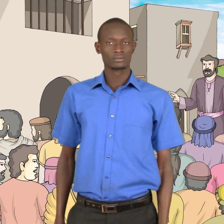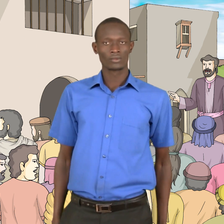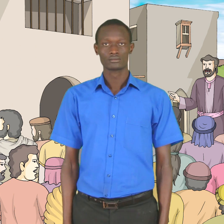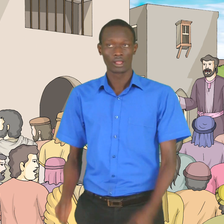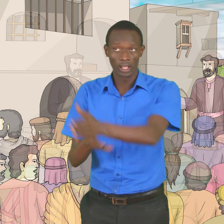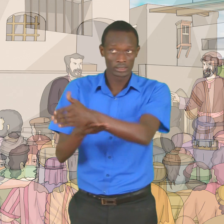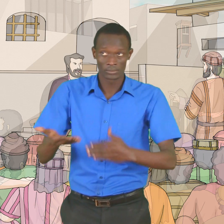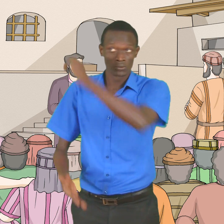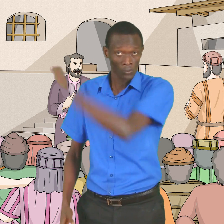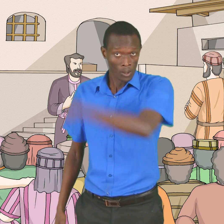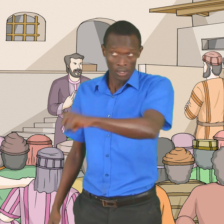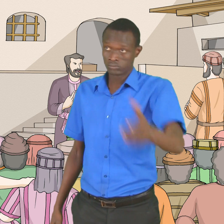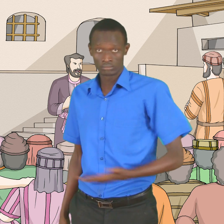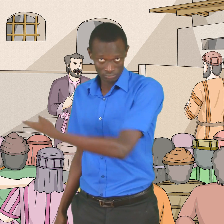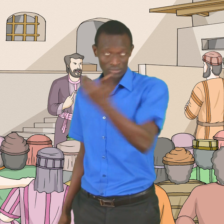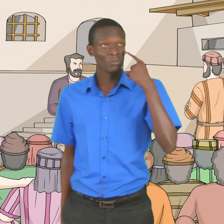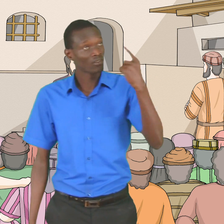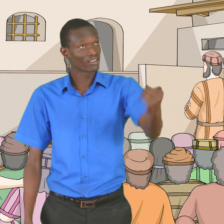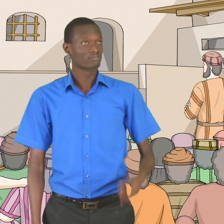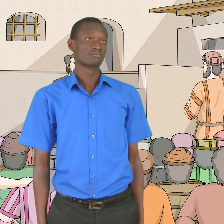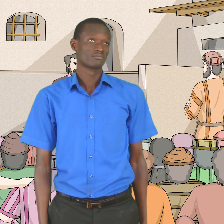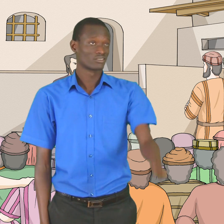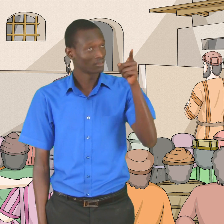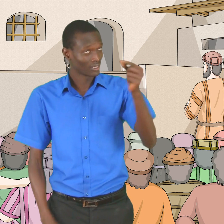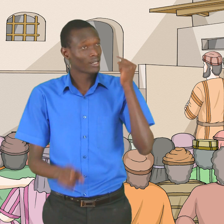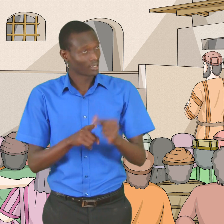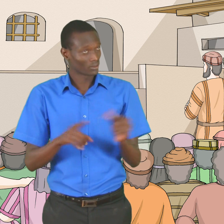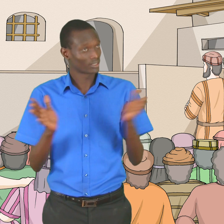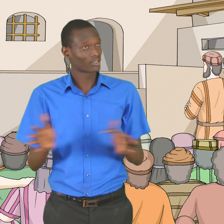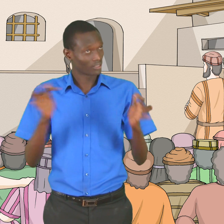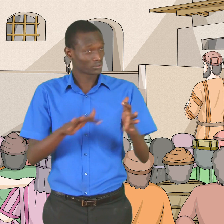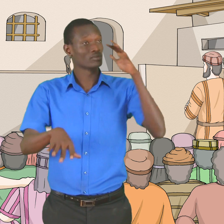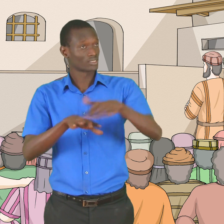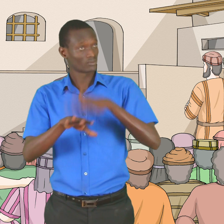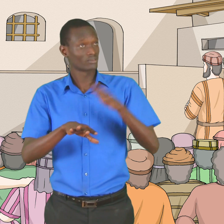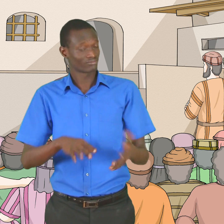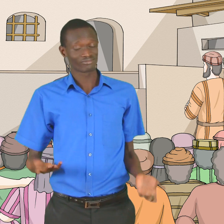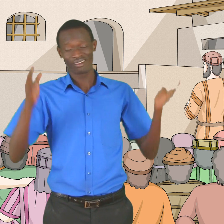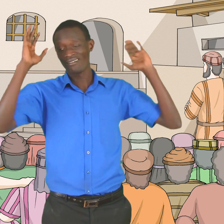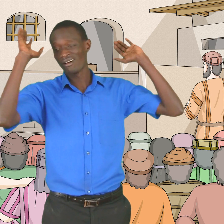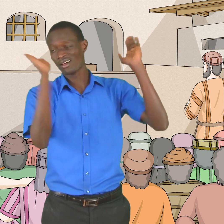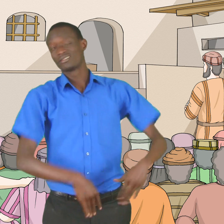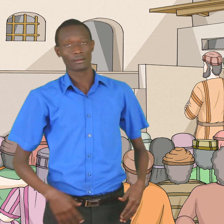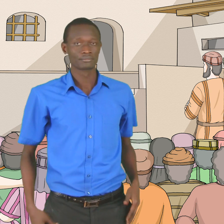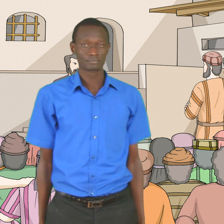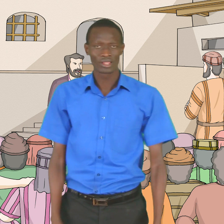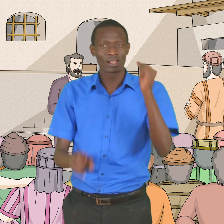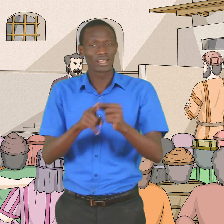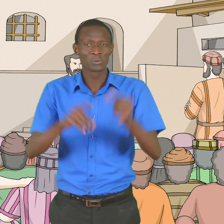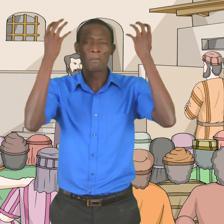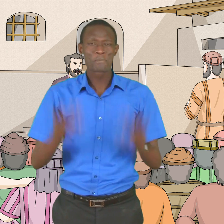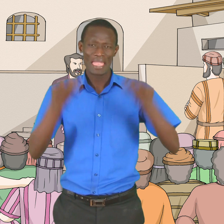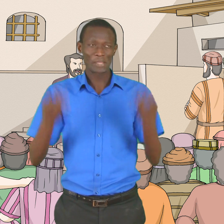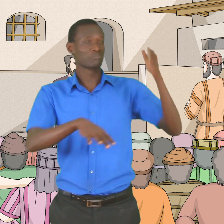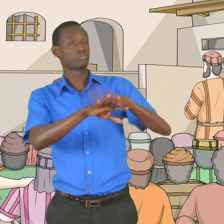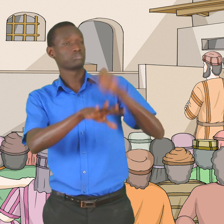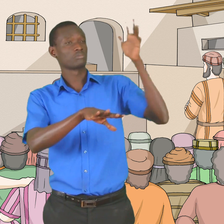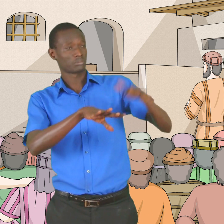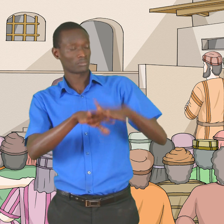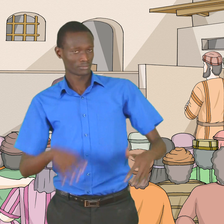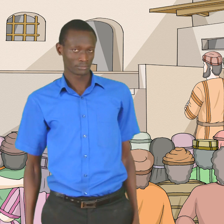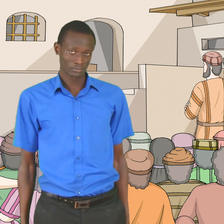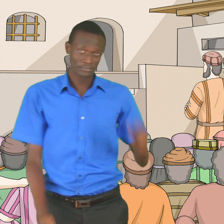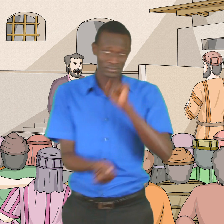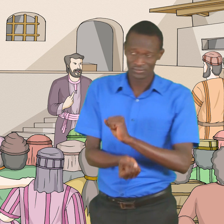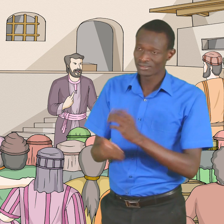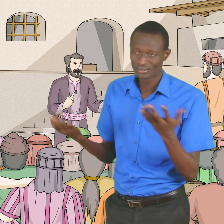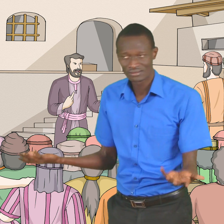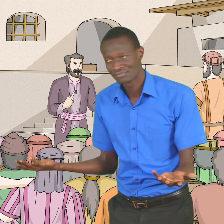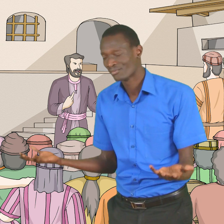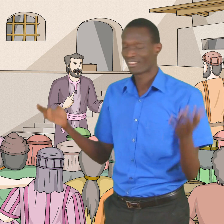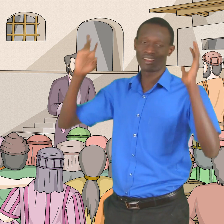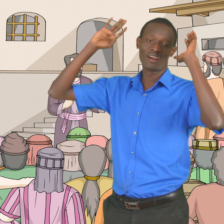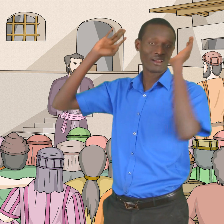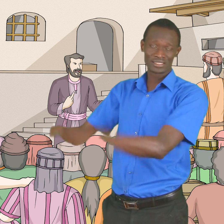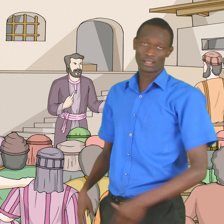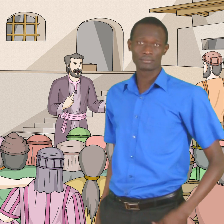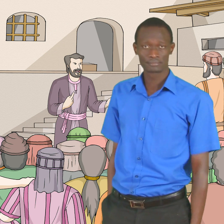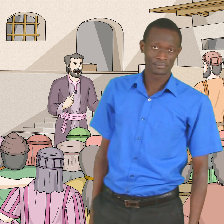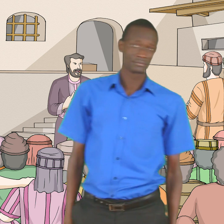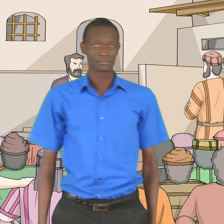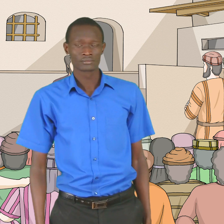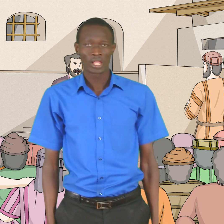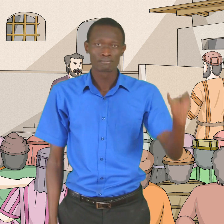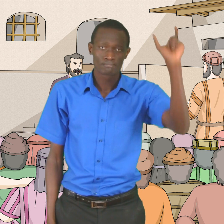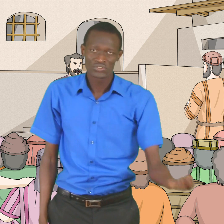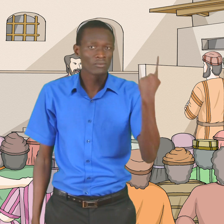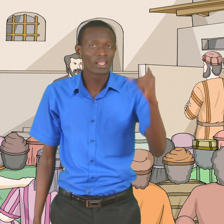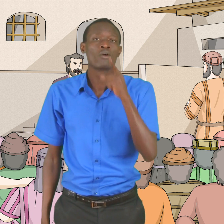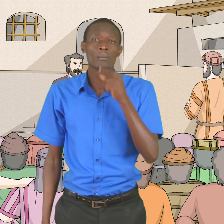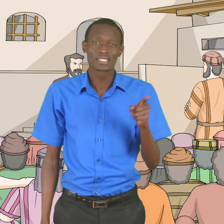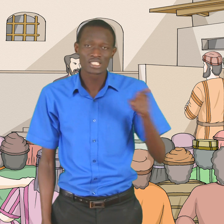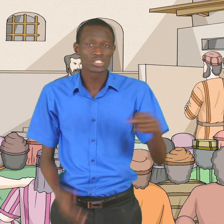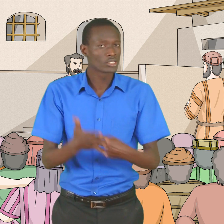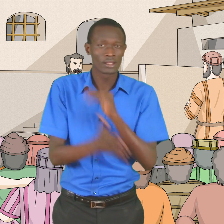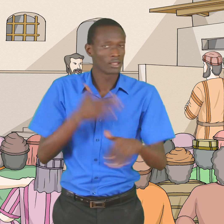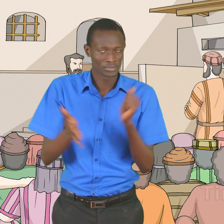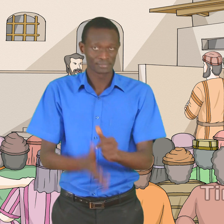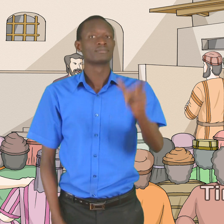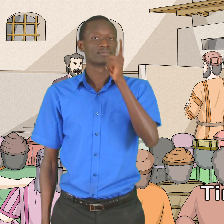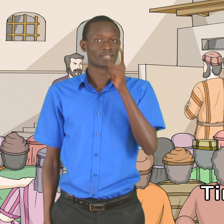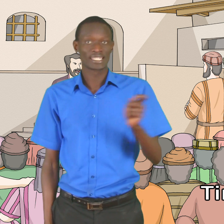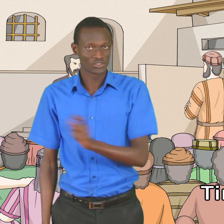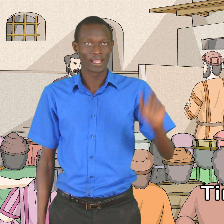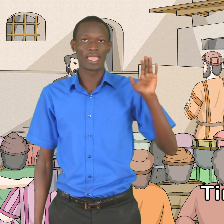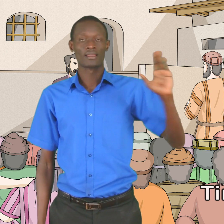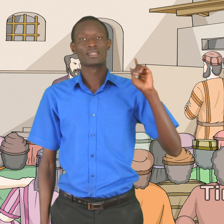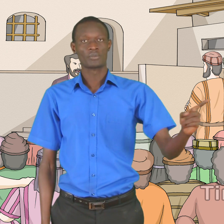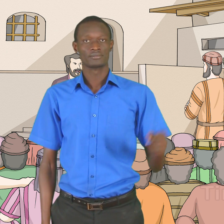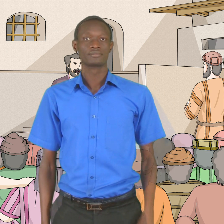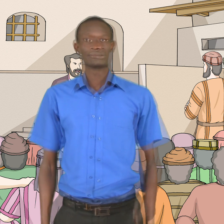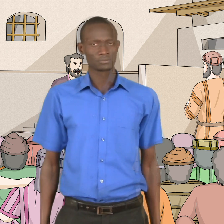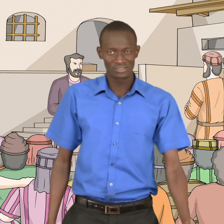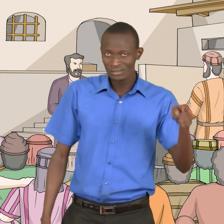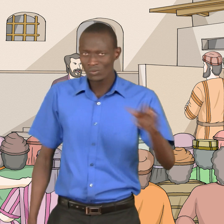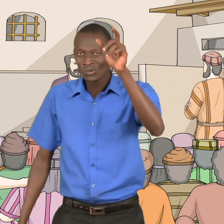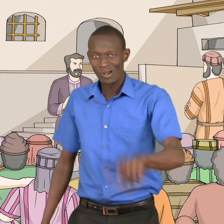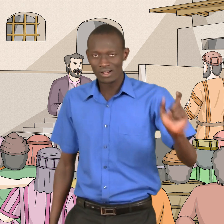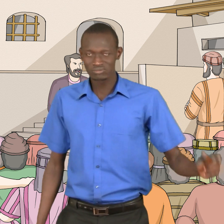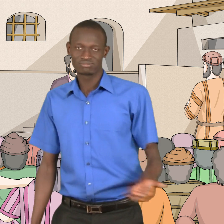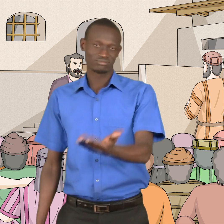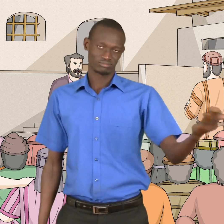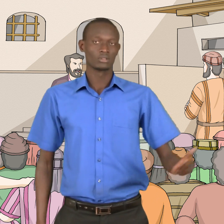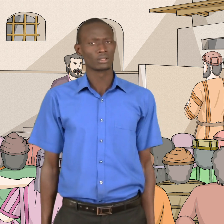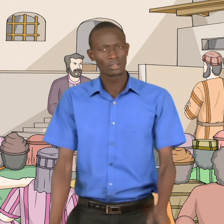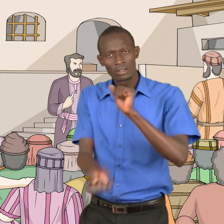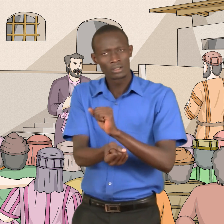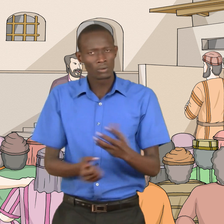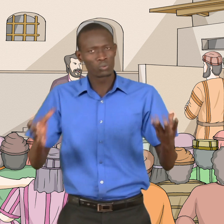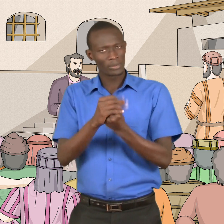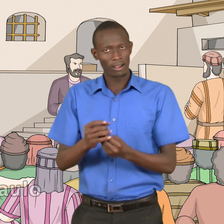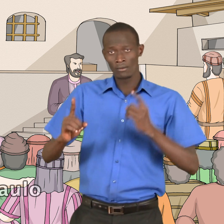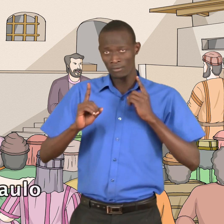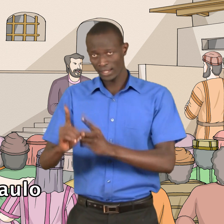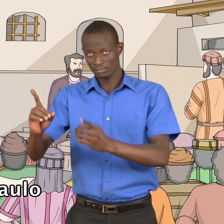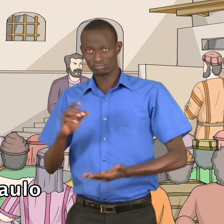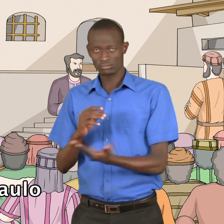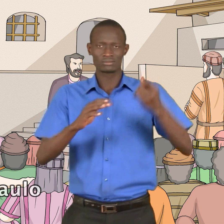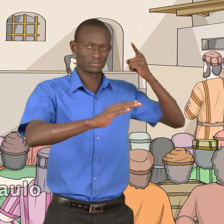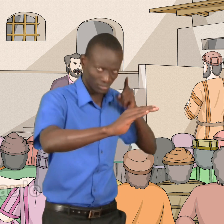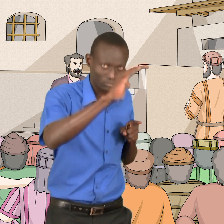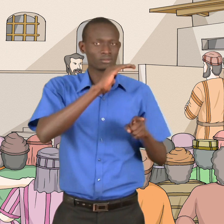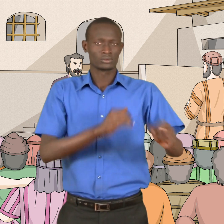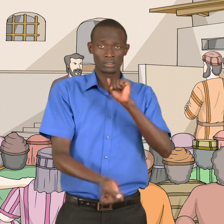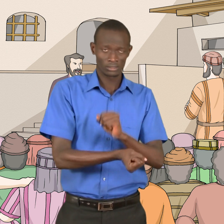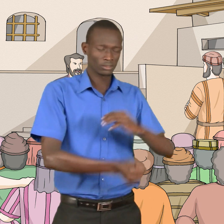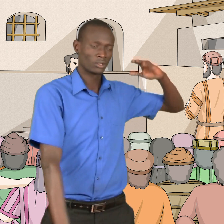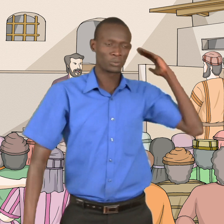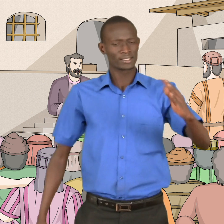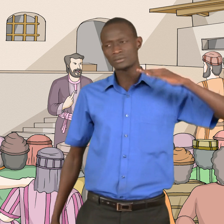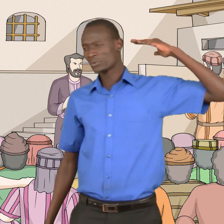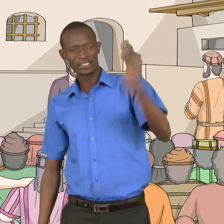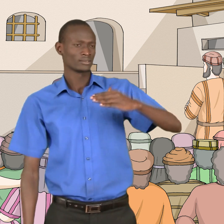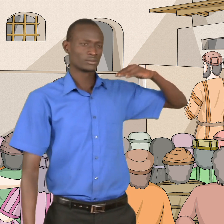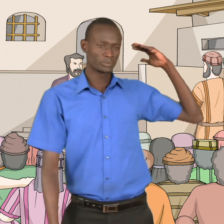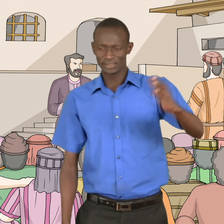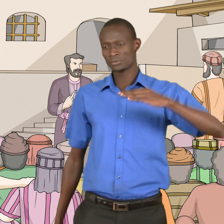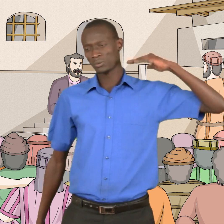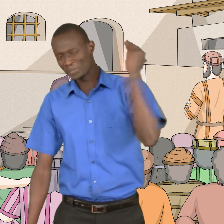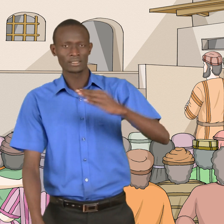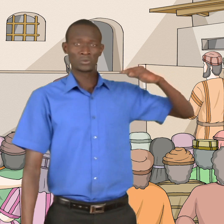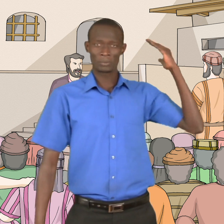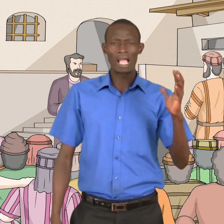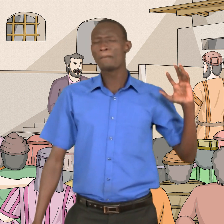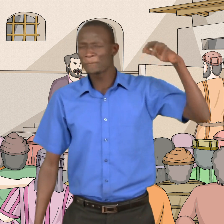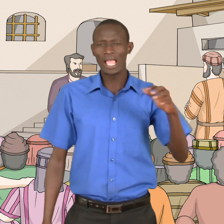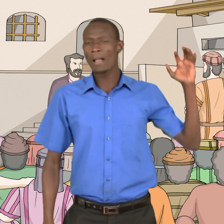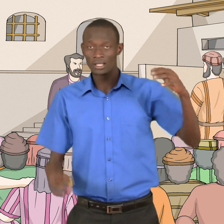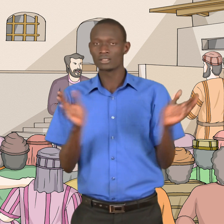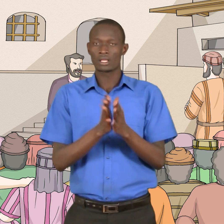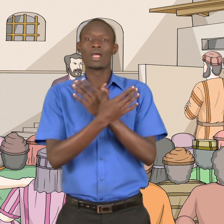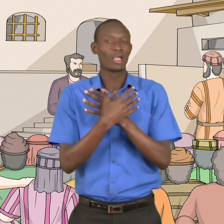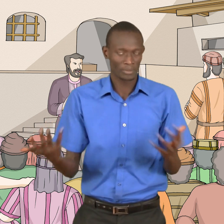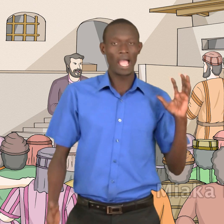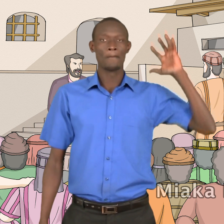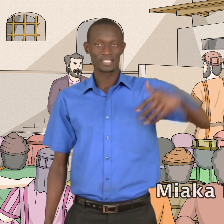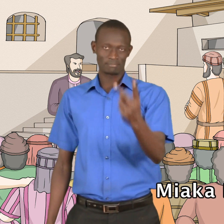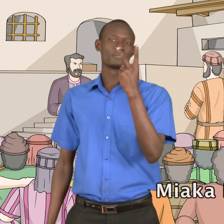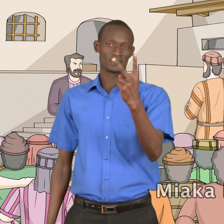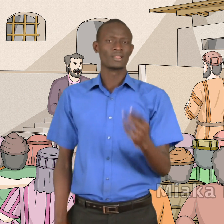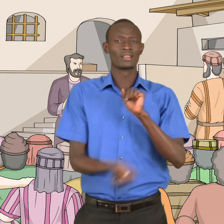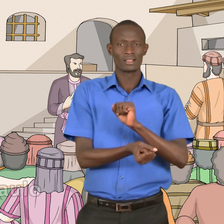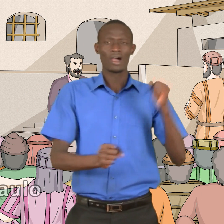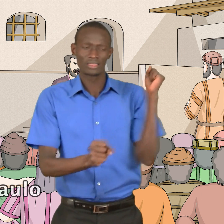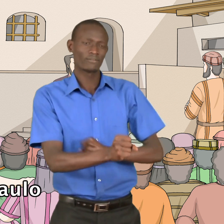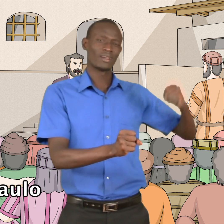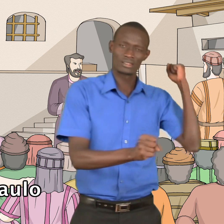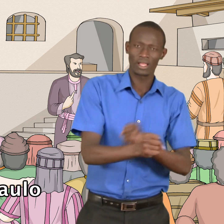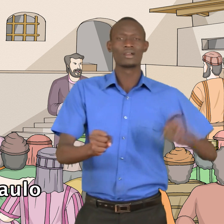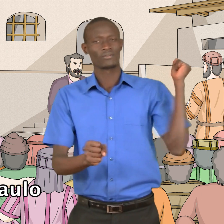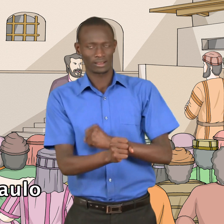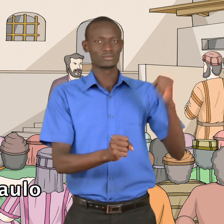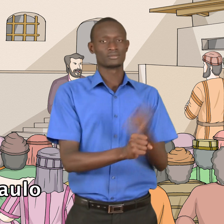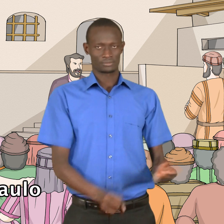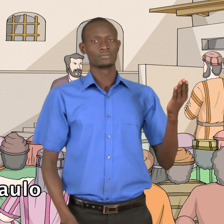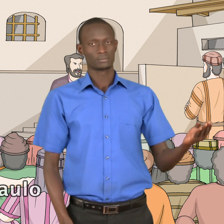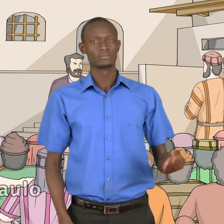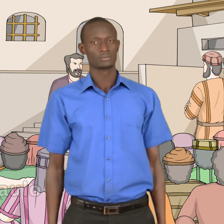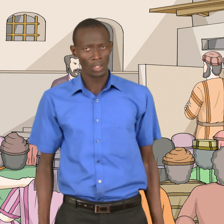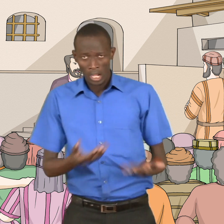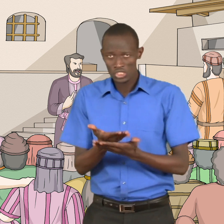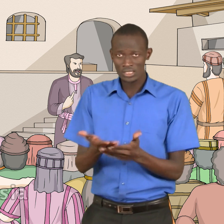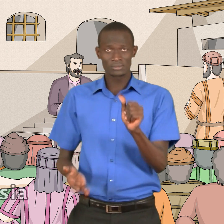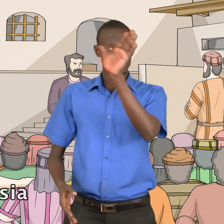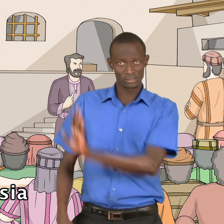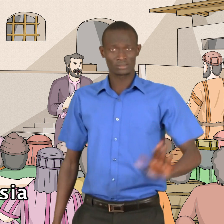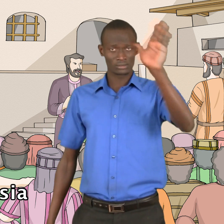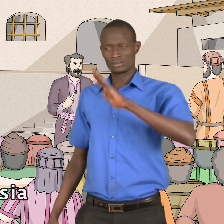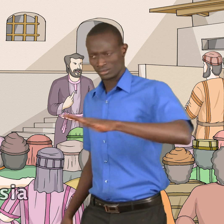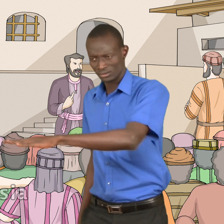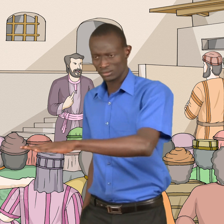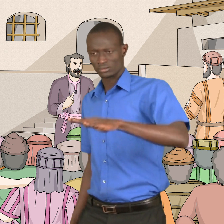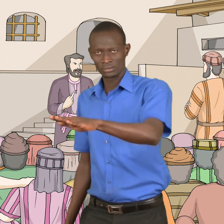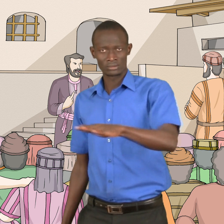But when some of them stubbornly refused to believe and publicly maligned the Way, Paul took his disciples and left the synagogue to conduct daily discussions in the lecture hall of Tyrannus.